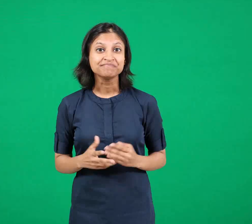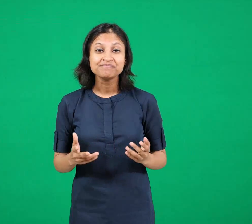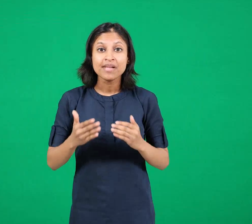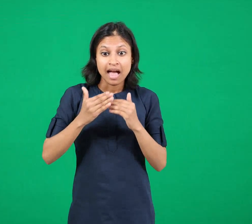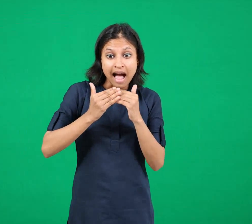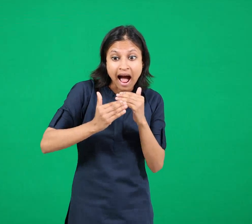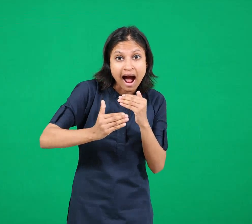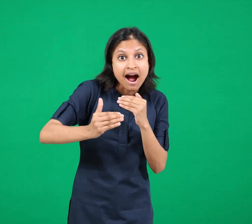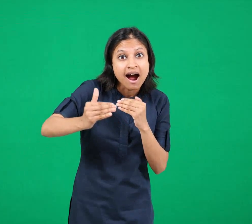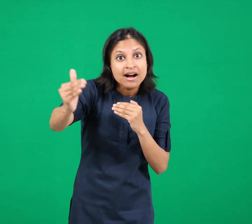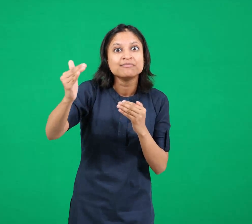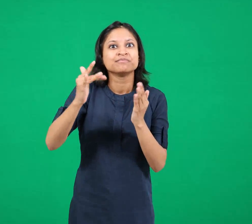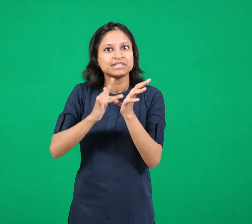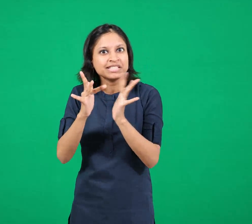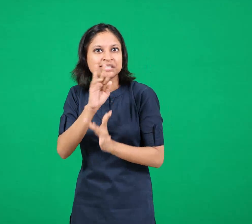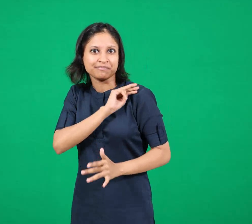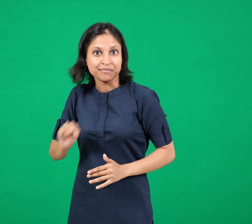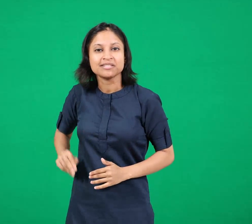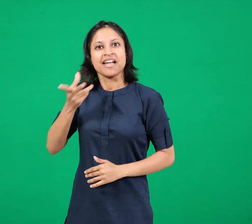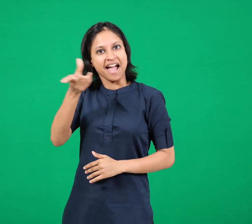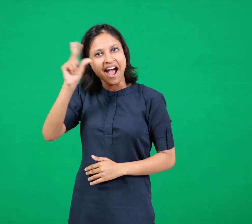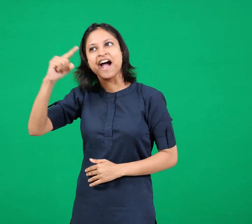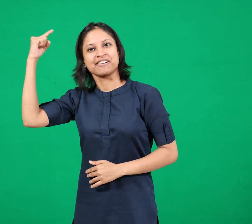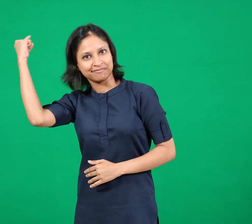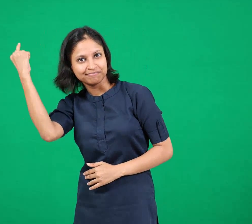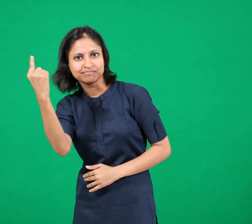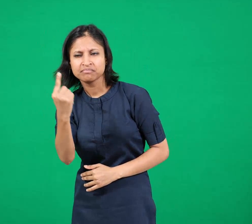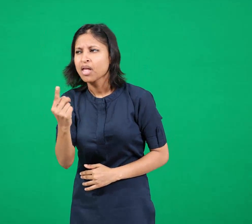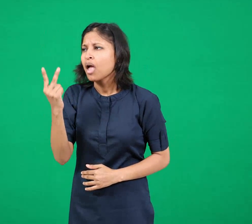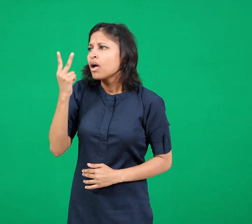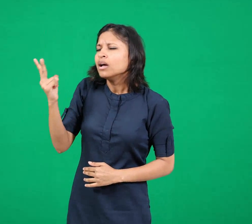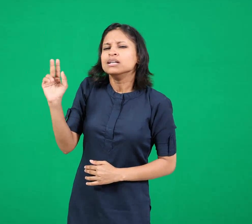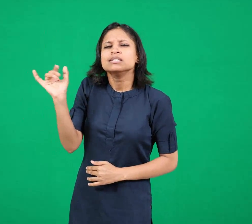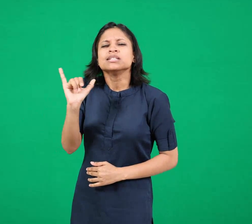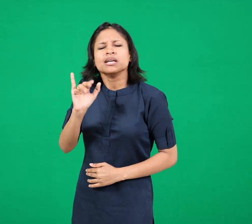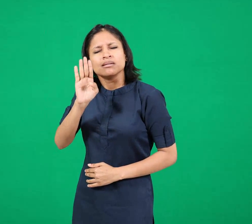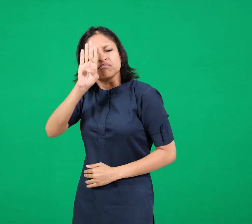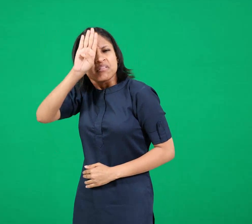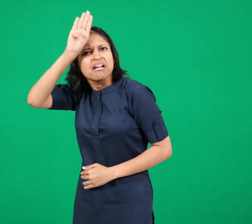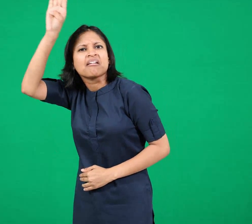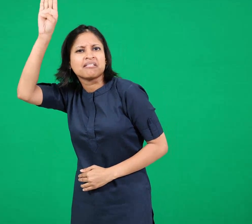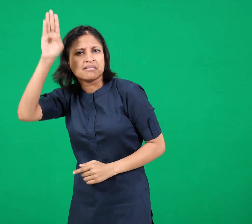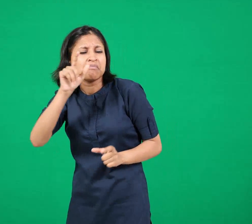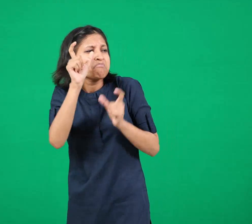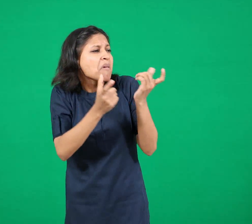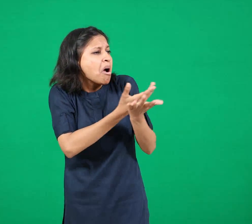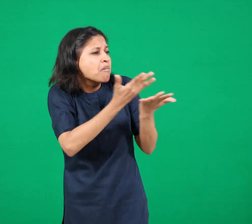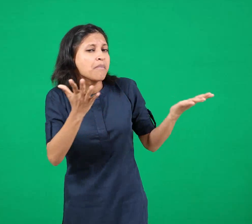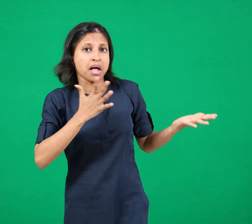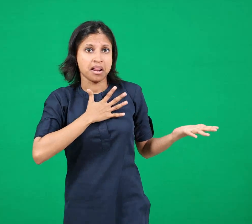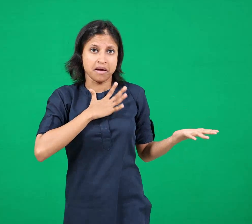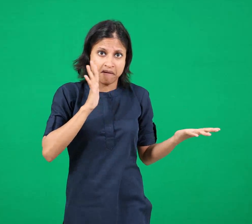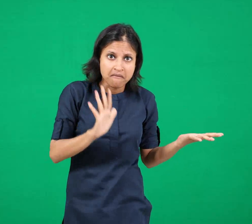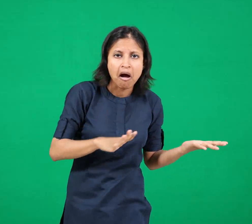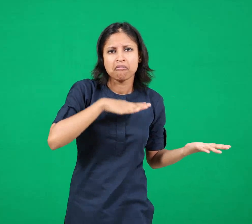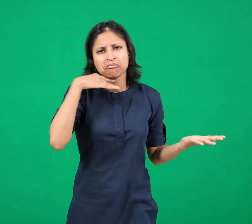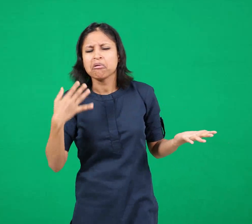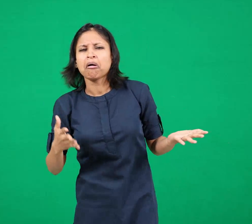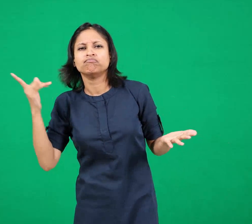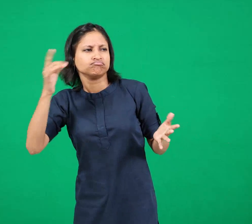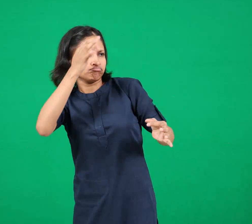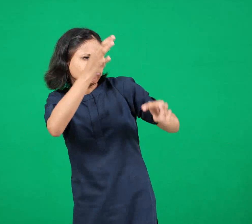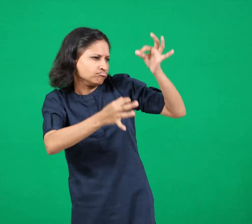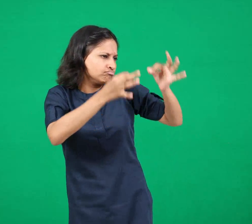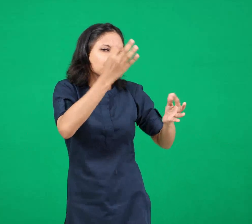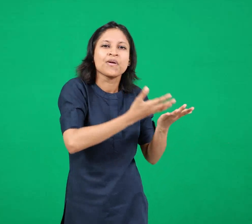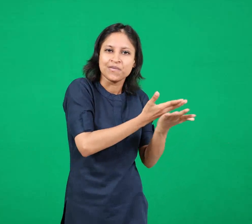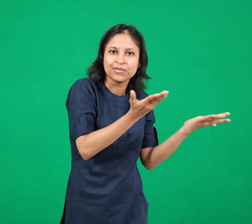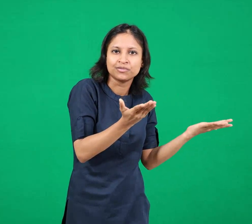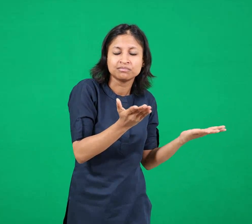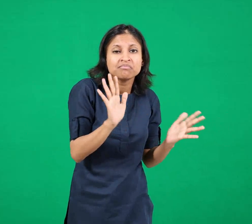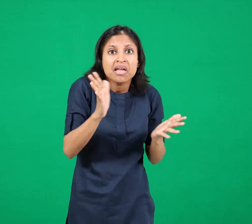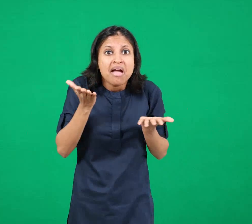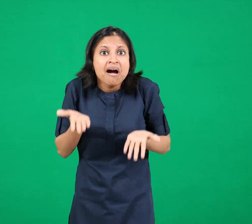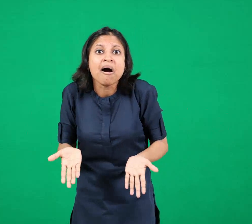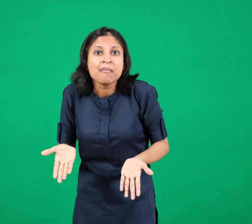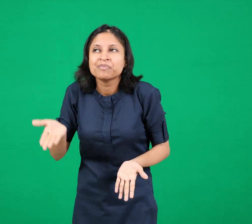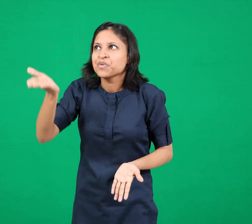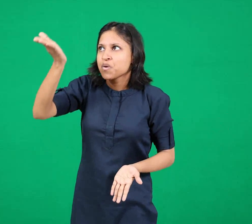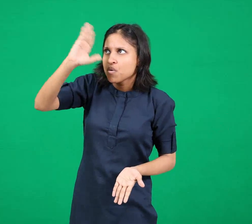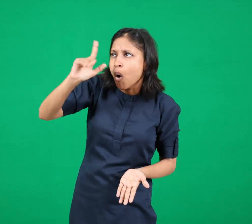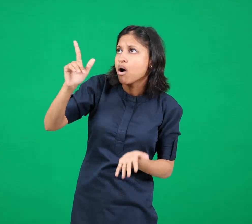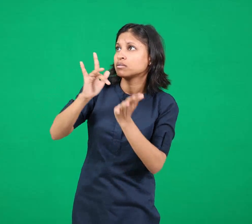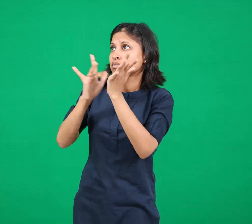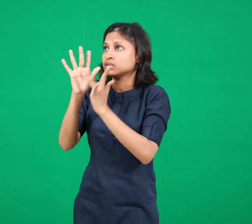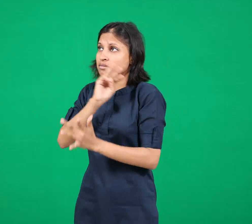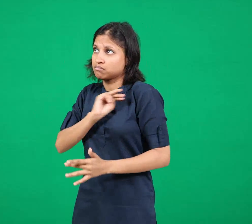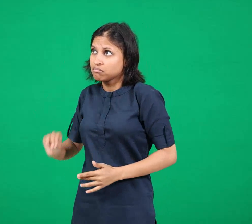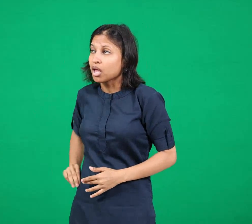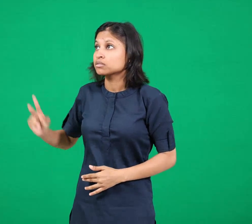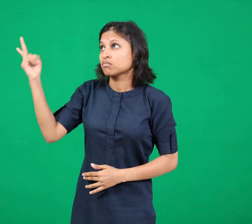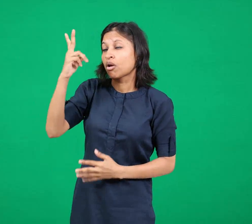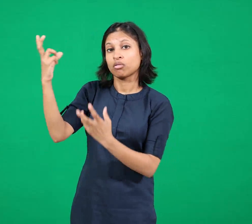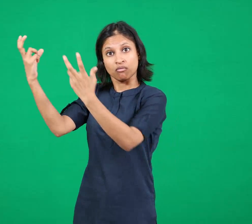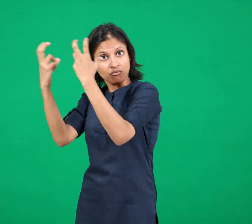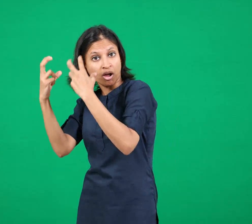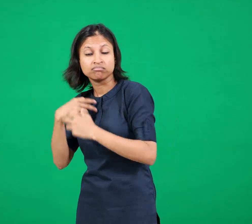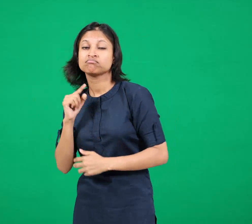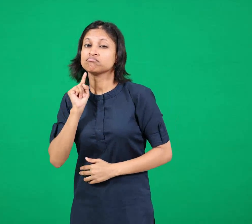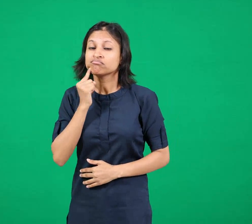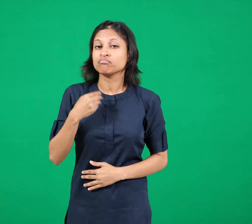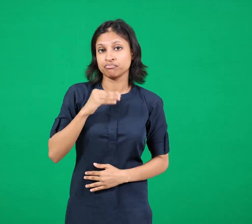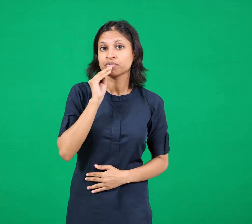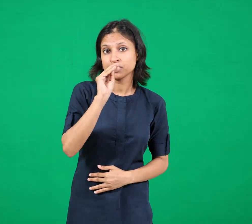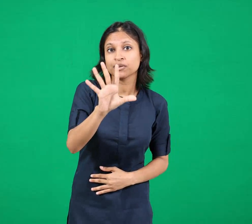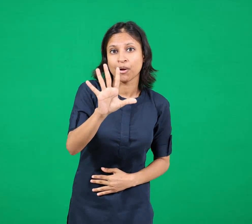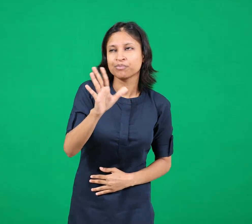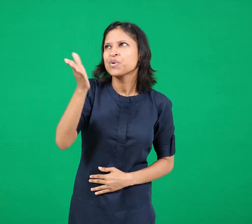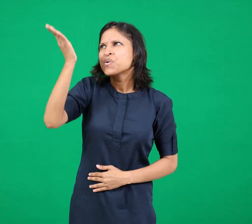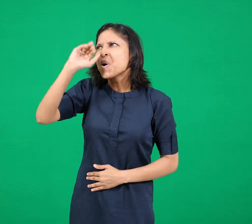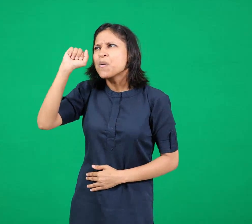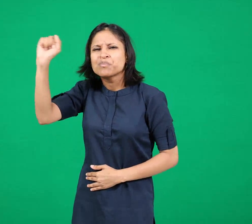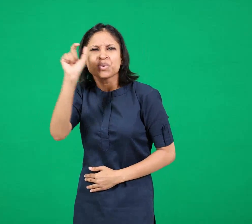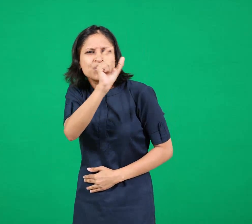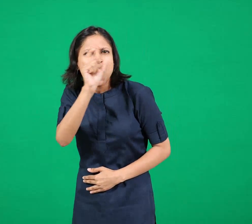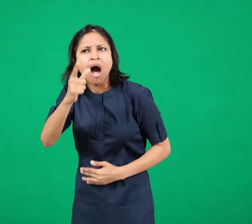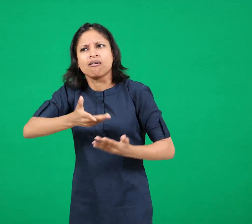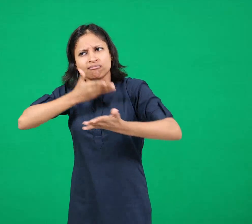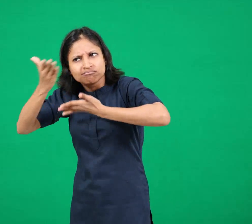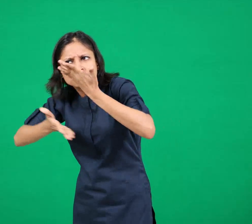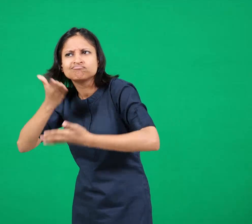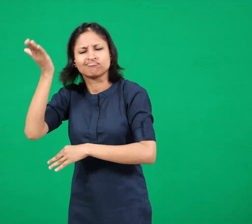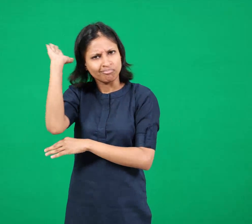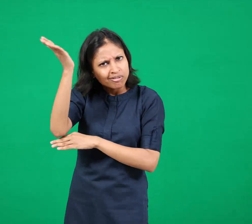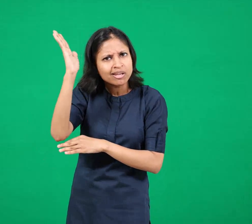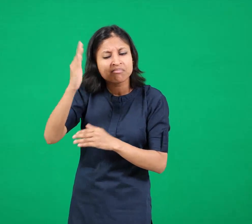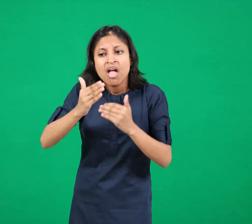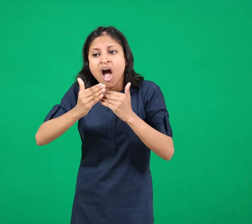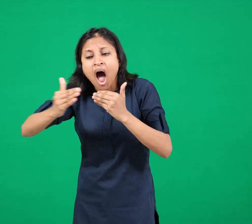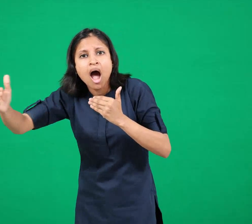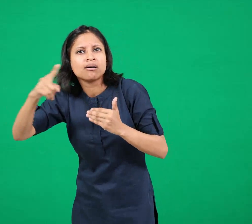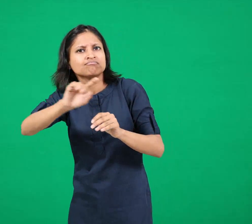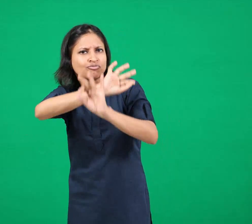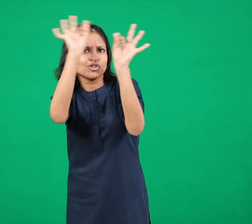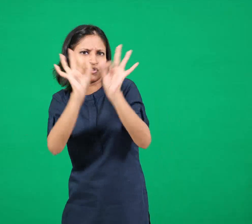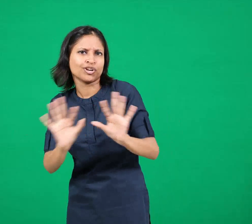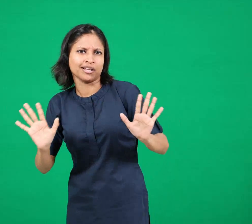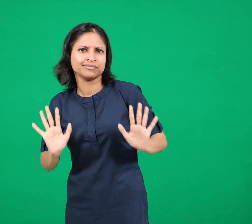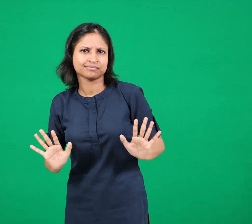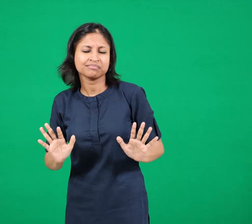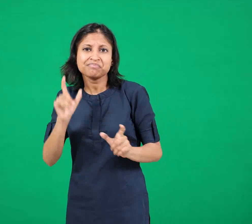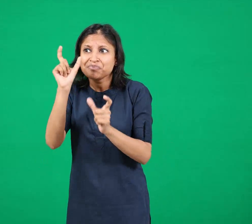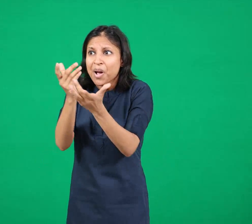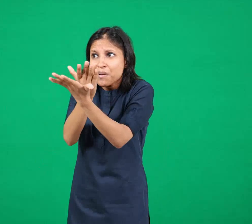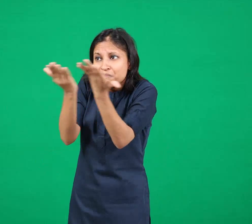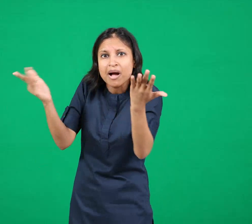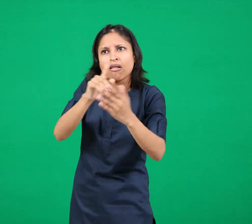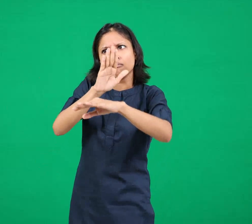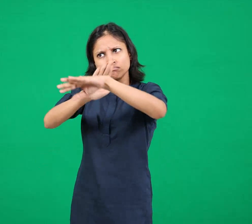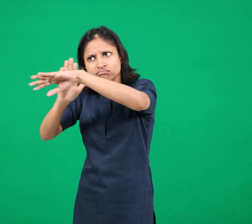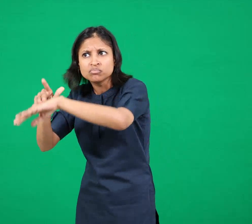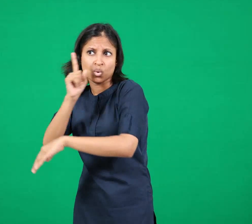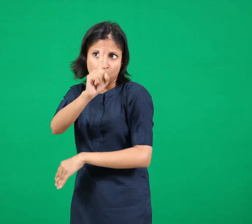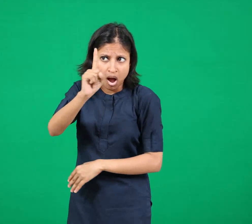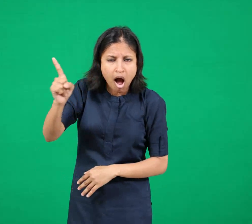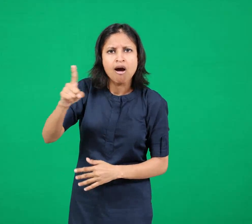I charge you in the presence of God and of Christ Jesus, who will judge the living and the dead, and in view of His appearing and His kingdom: Preach the word;